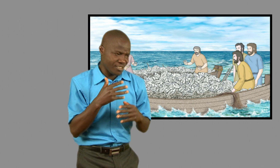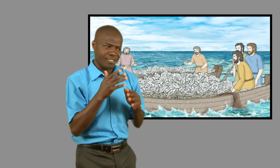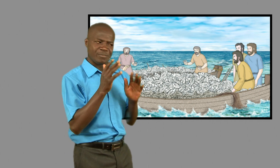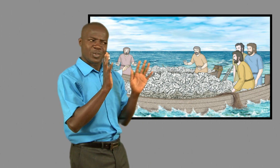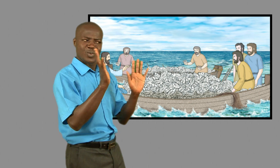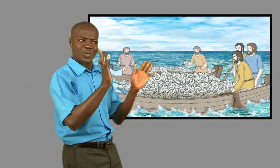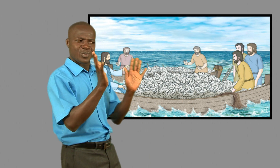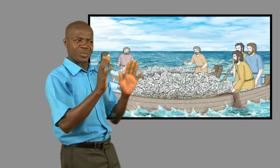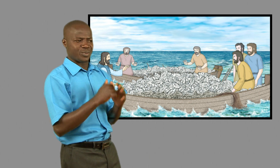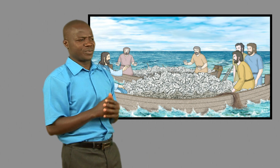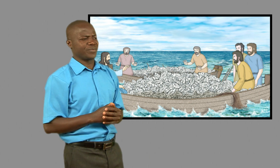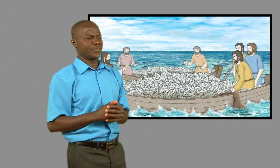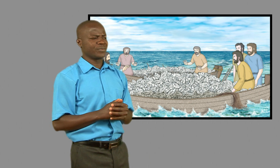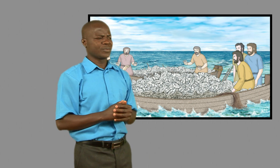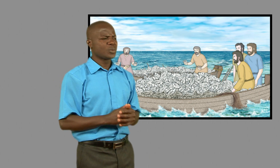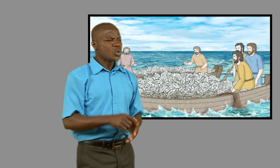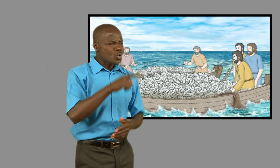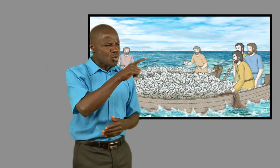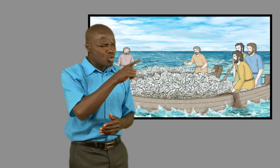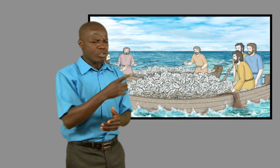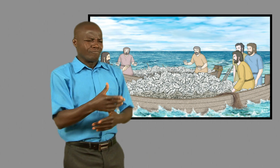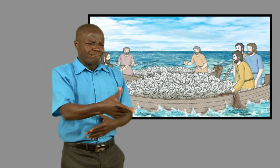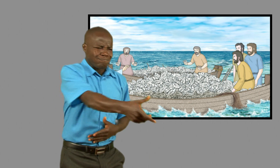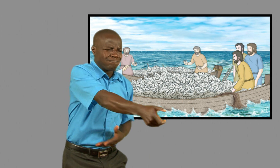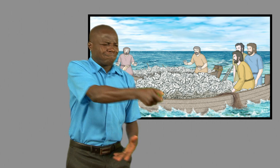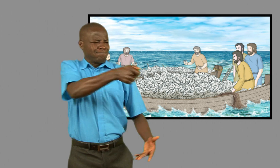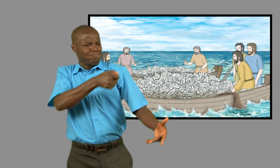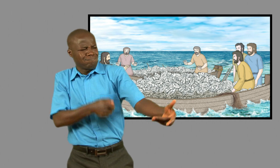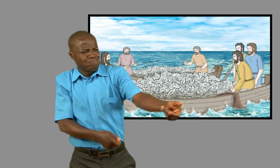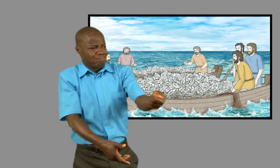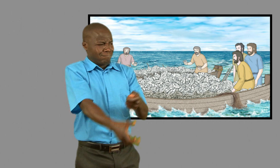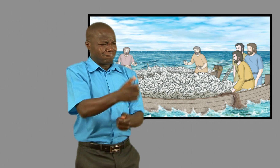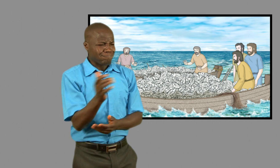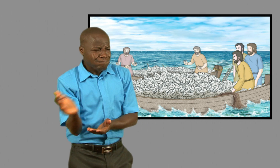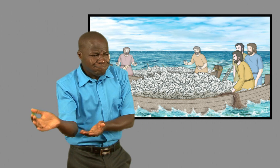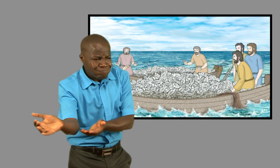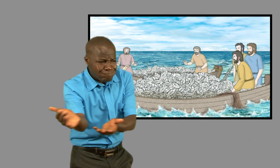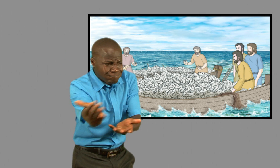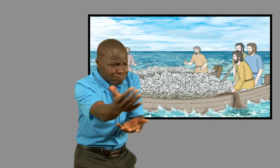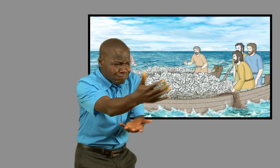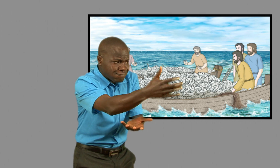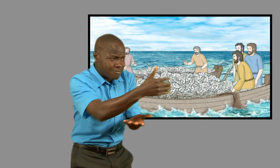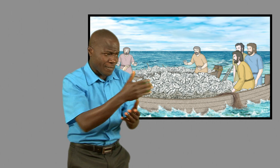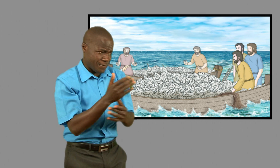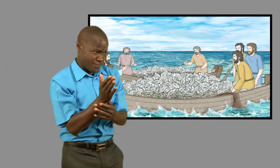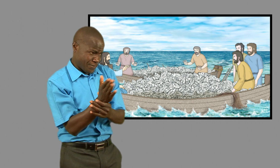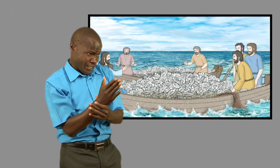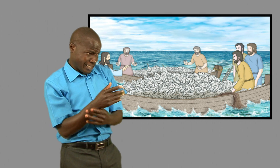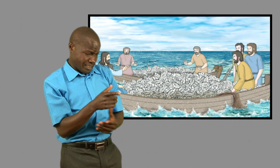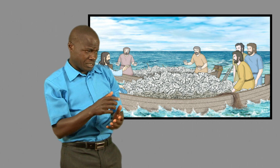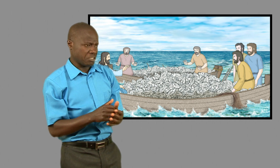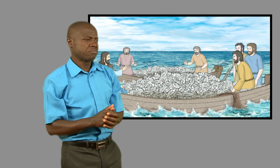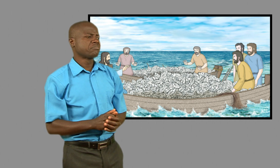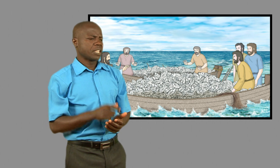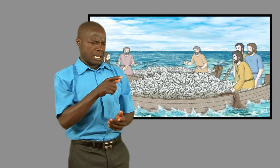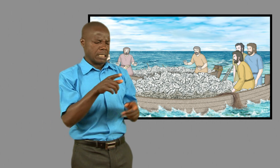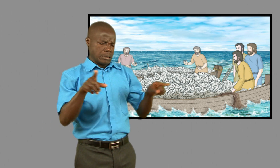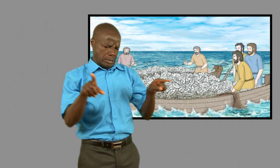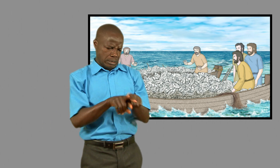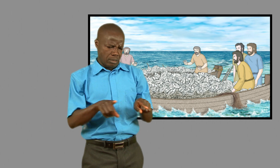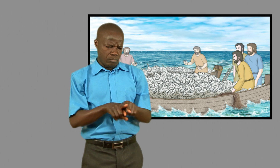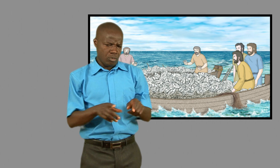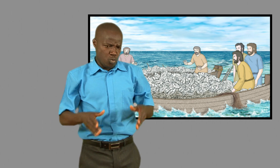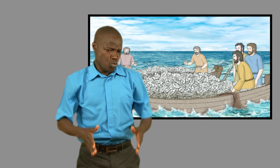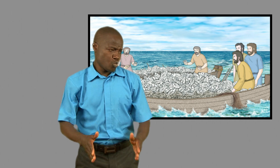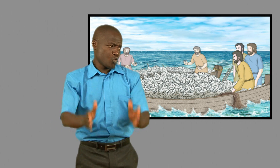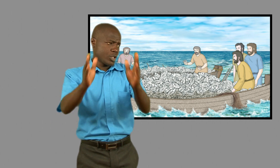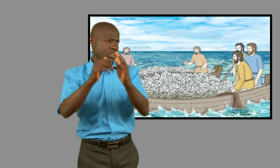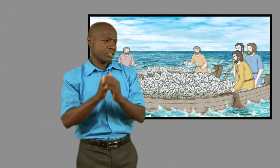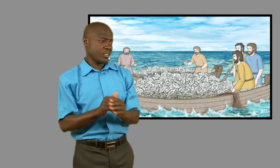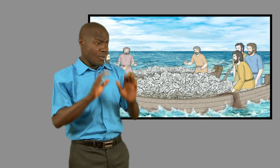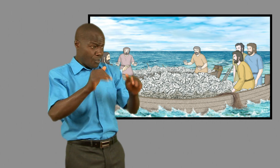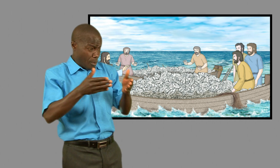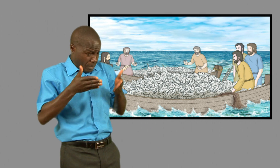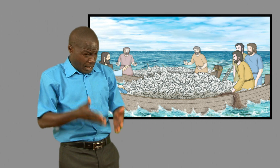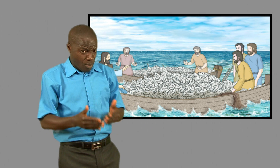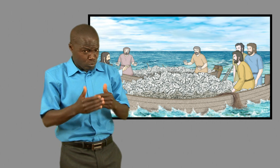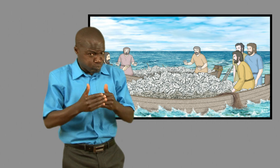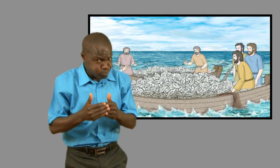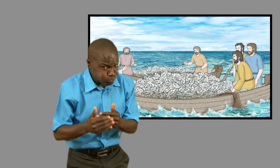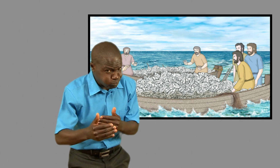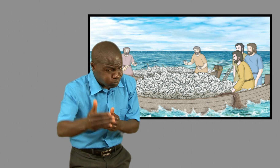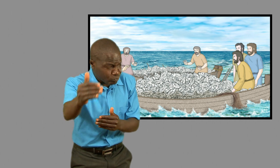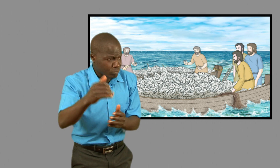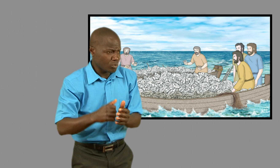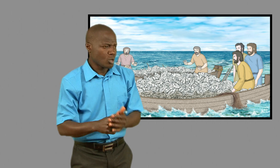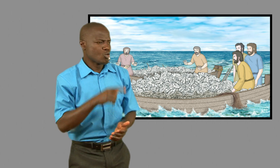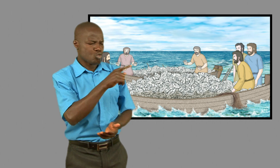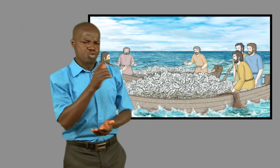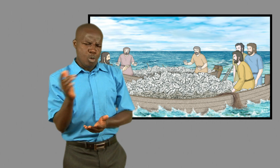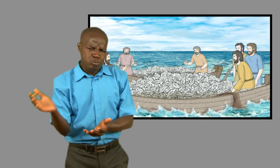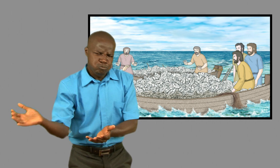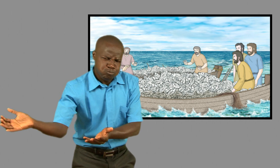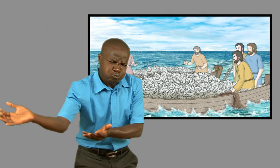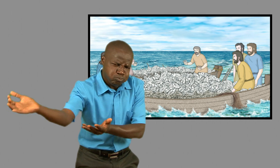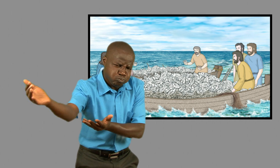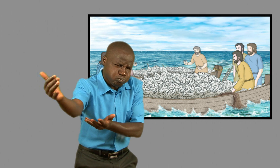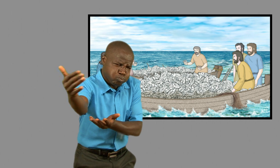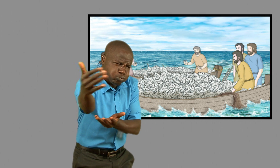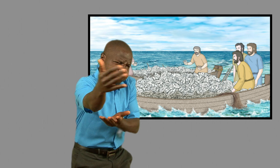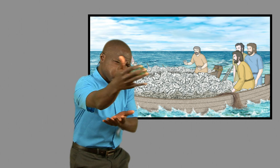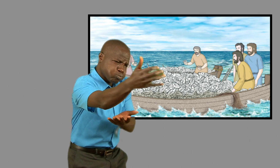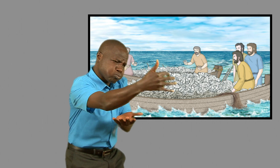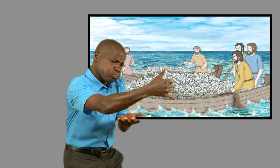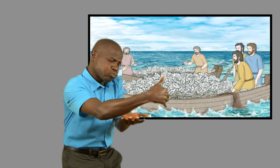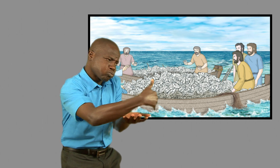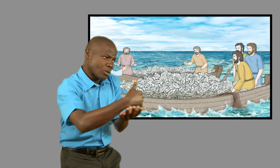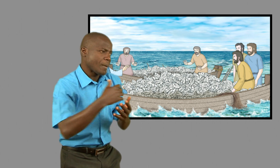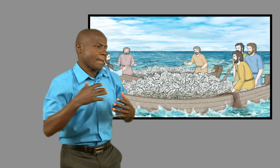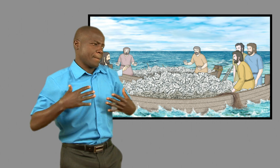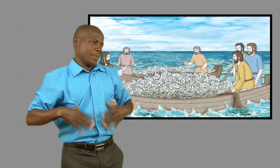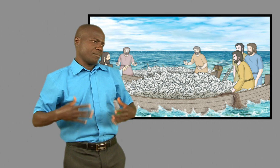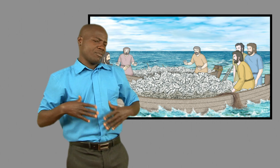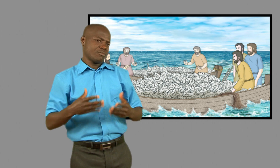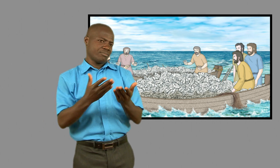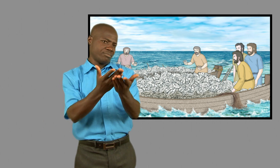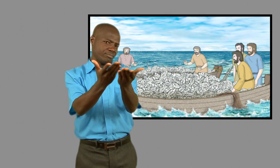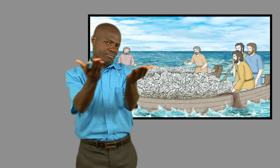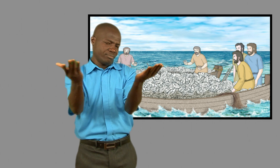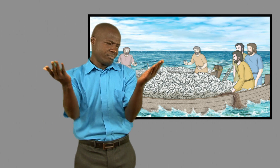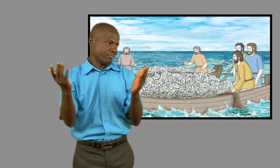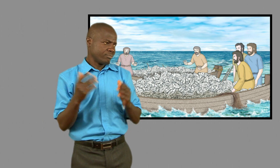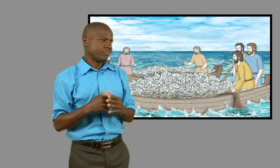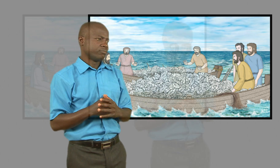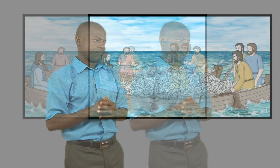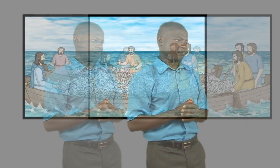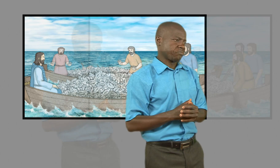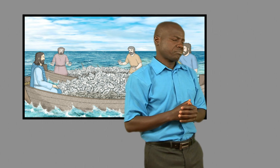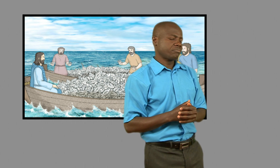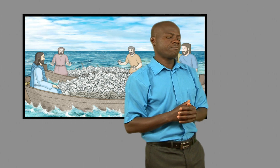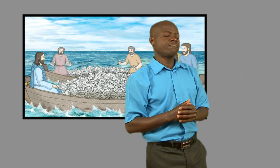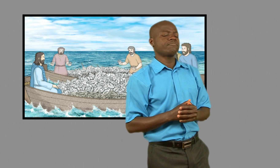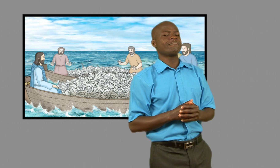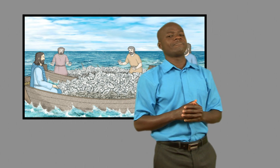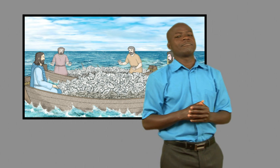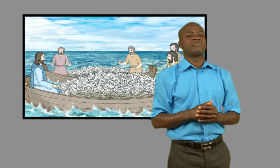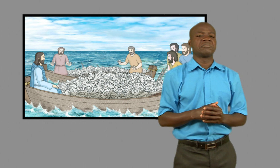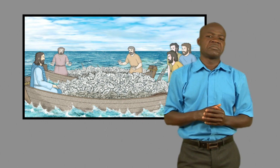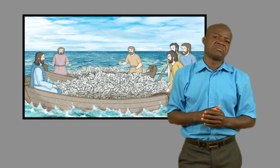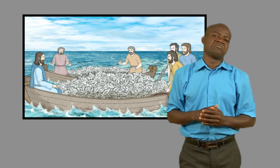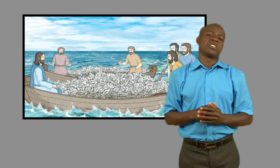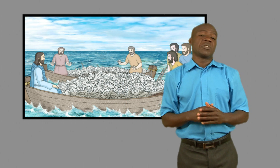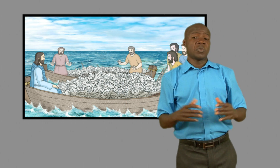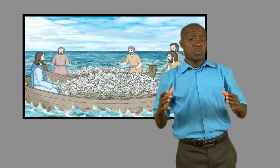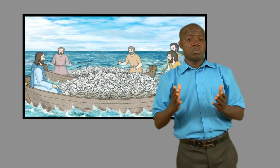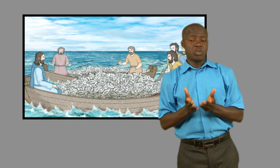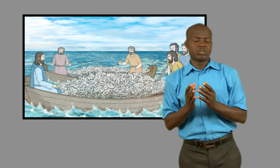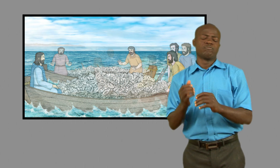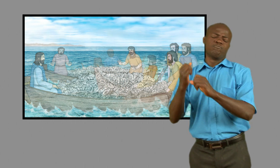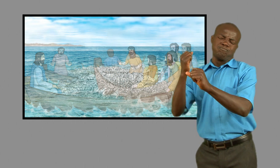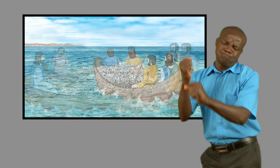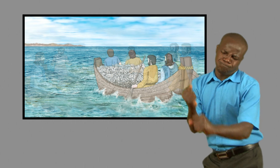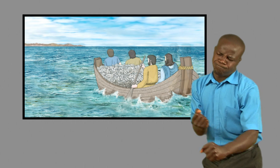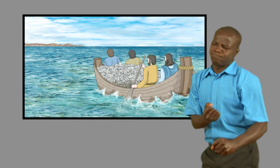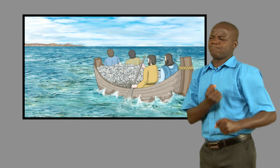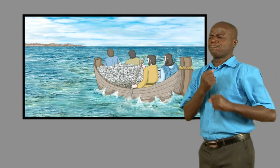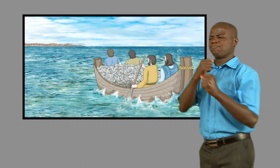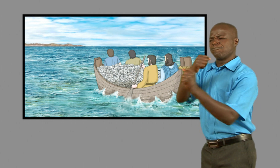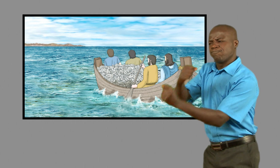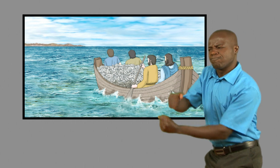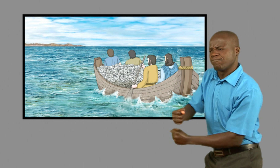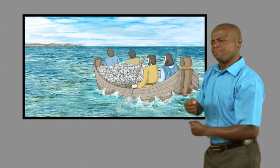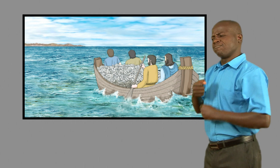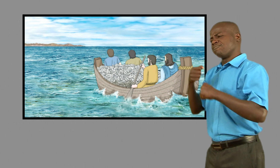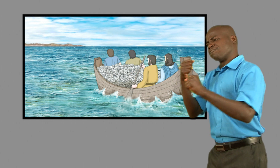“Do not be afraid,” Jesus said to Simon. “From now on you will catch men.”